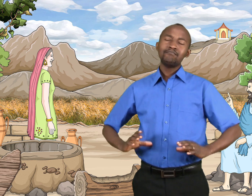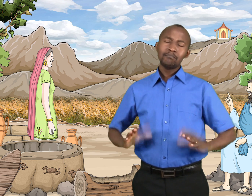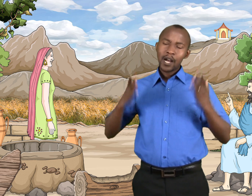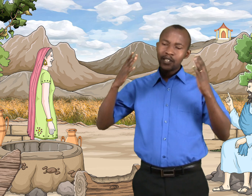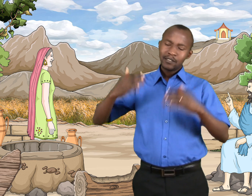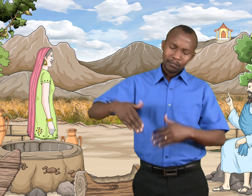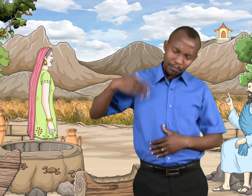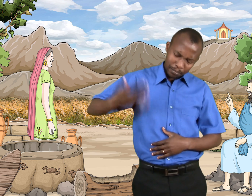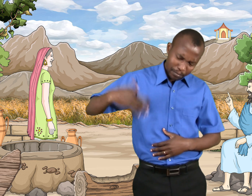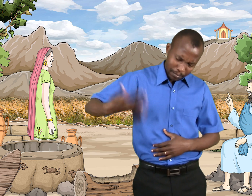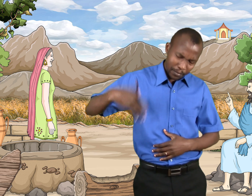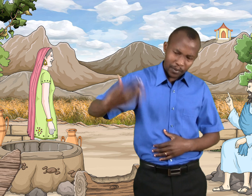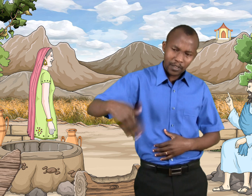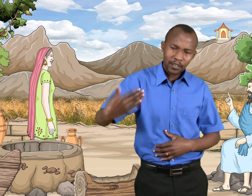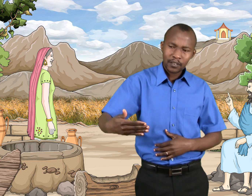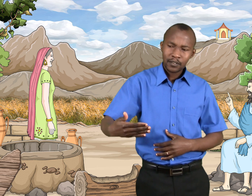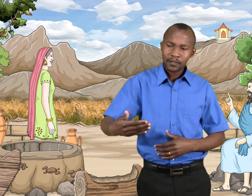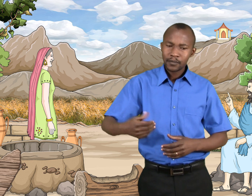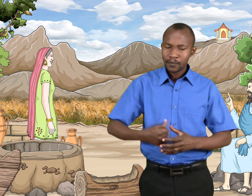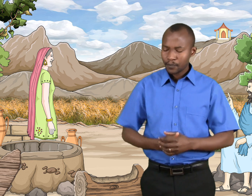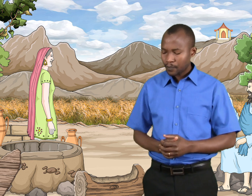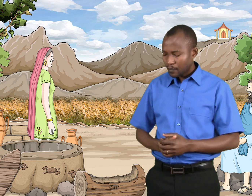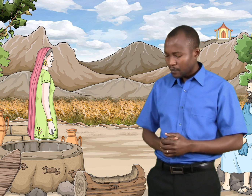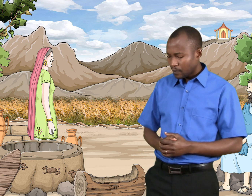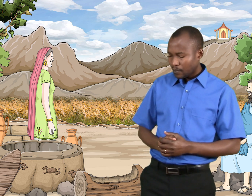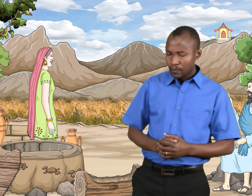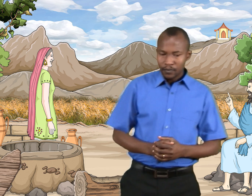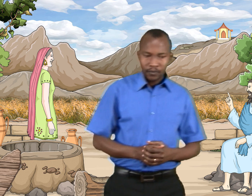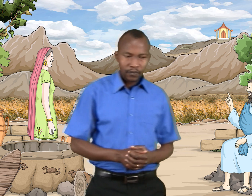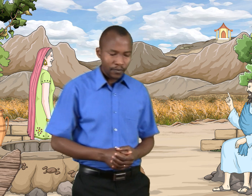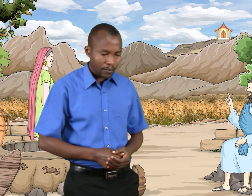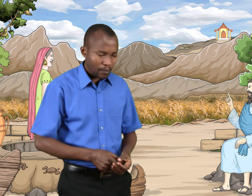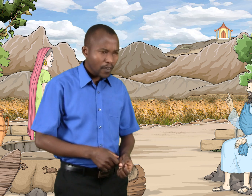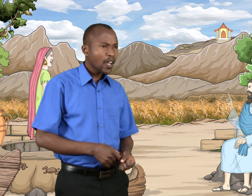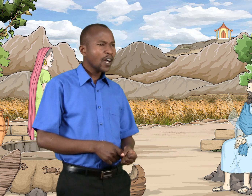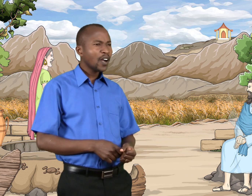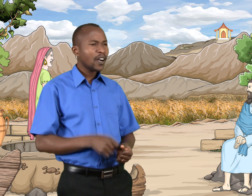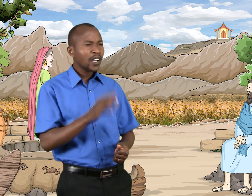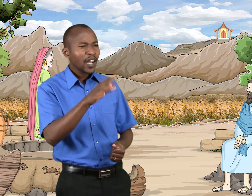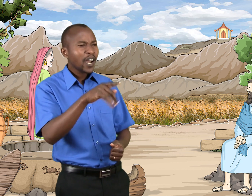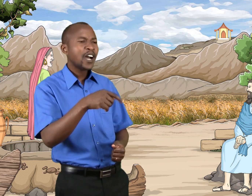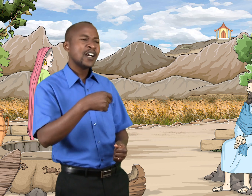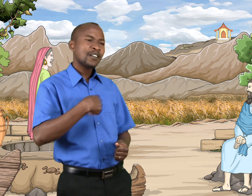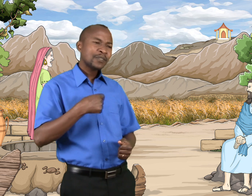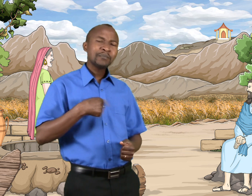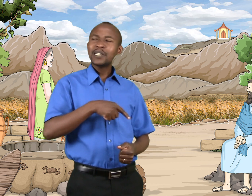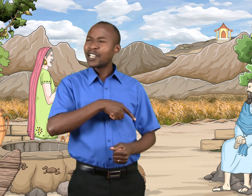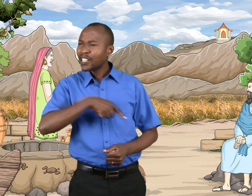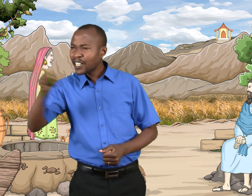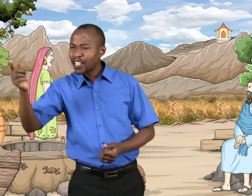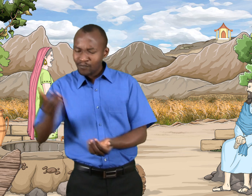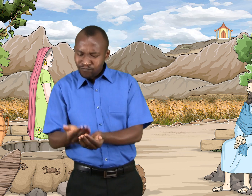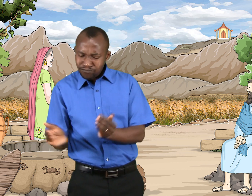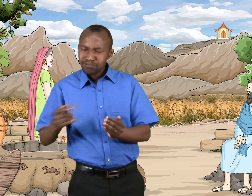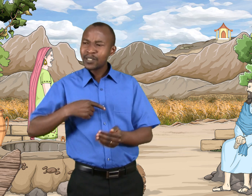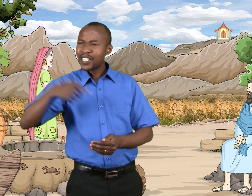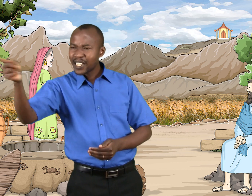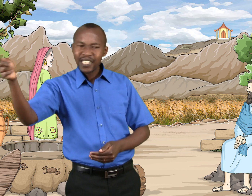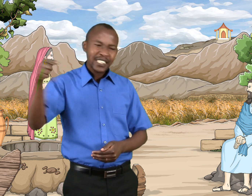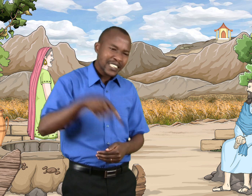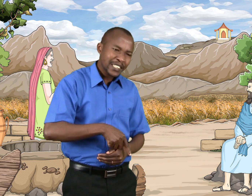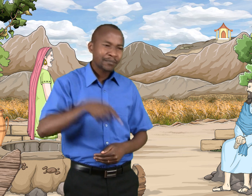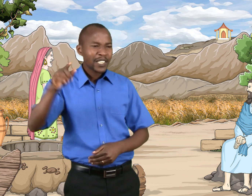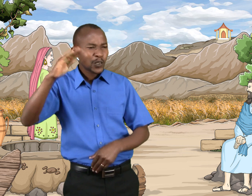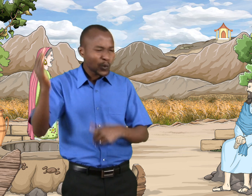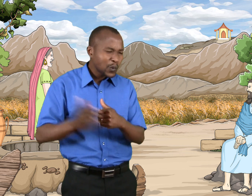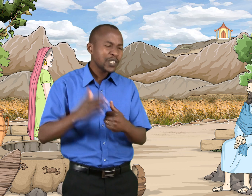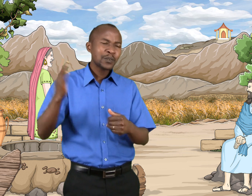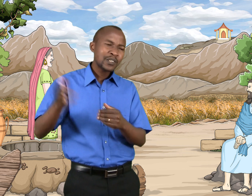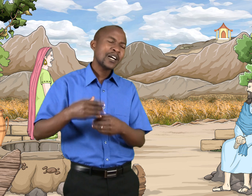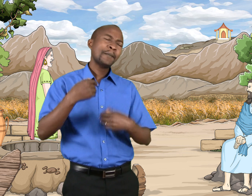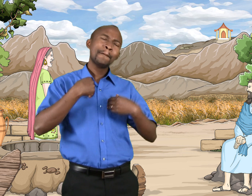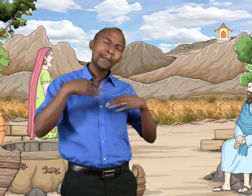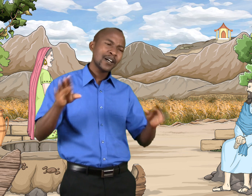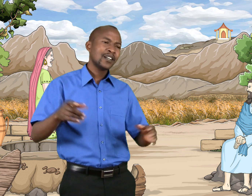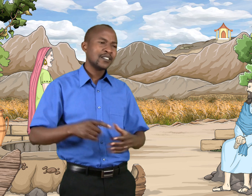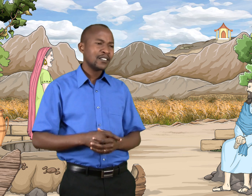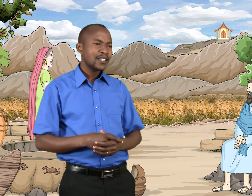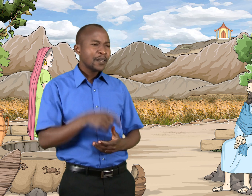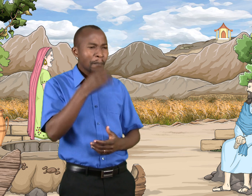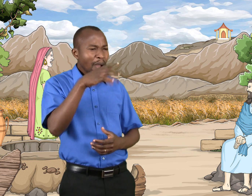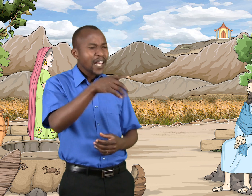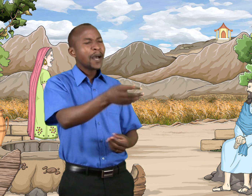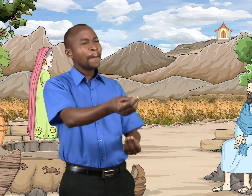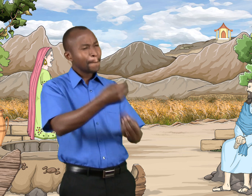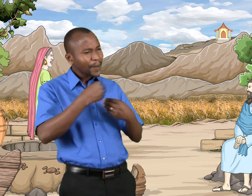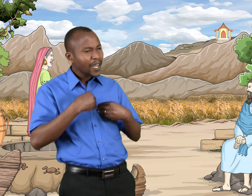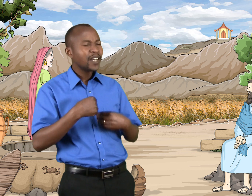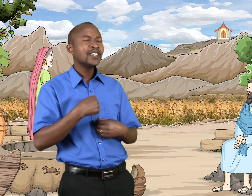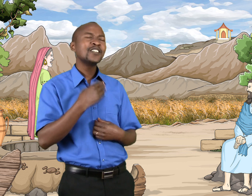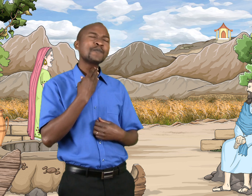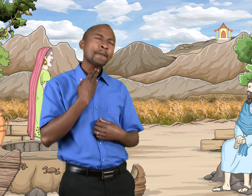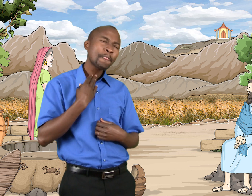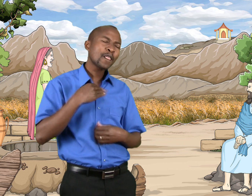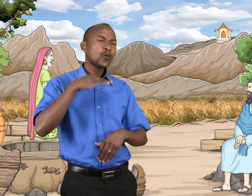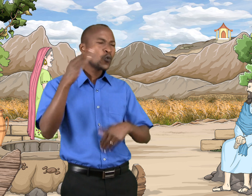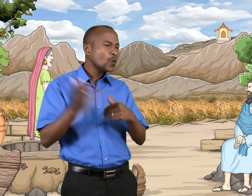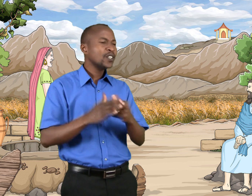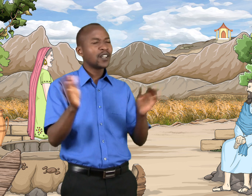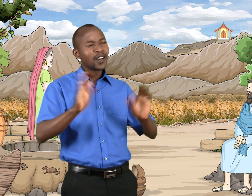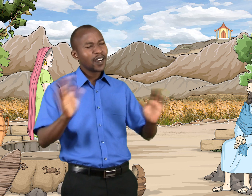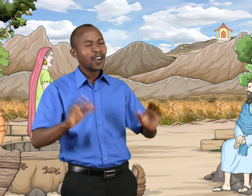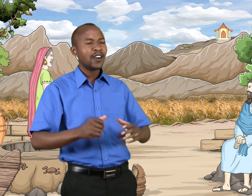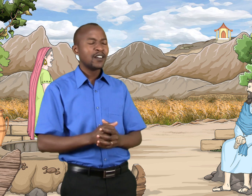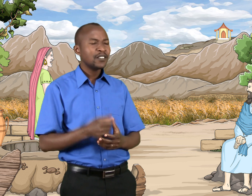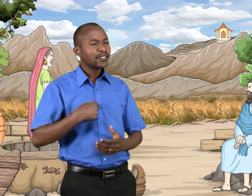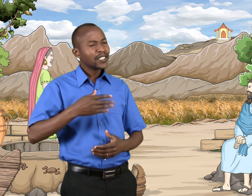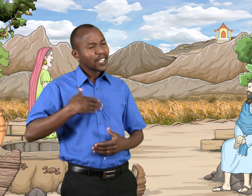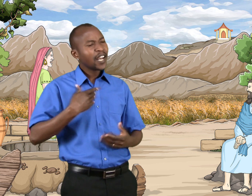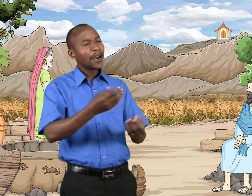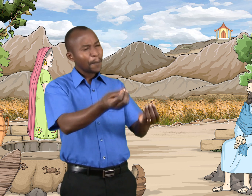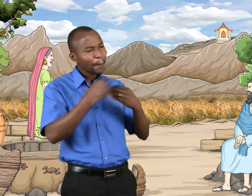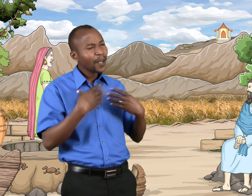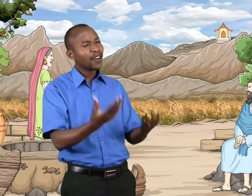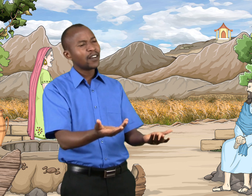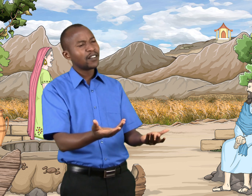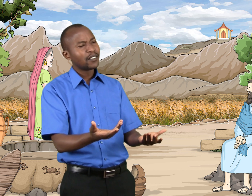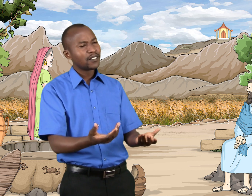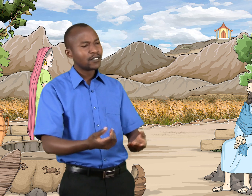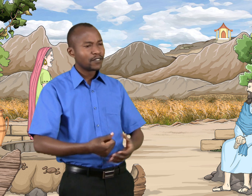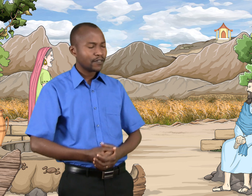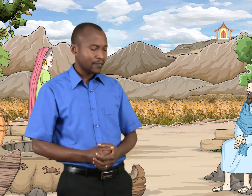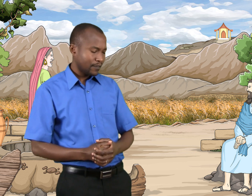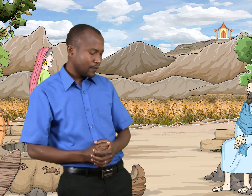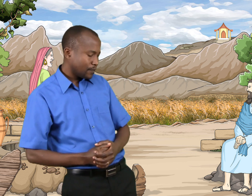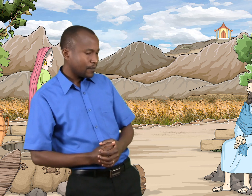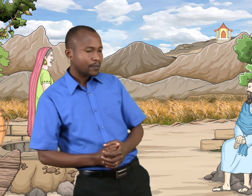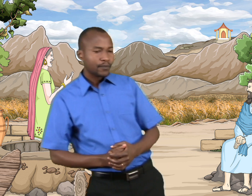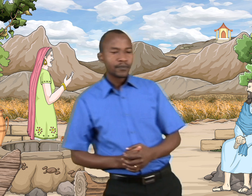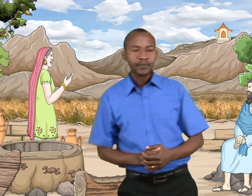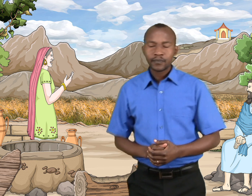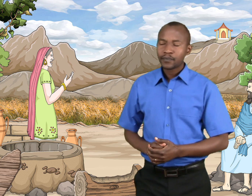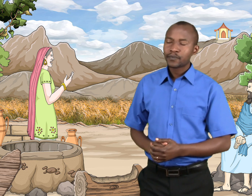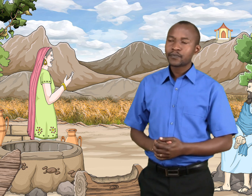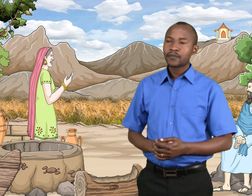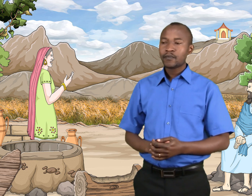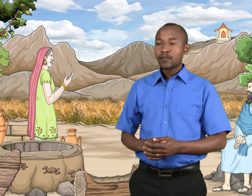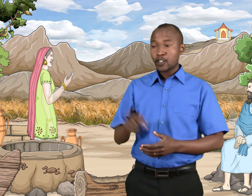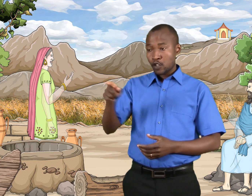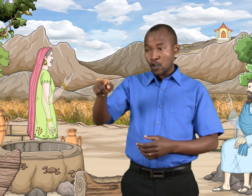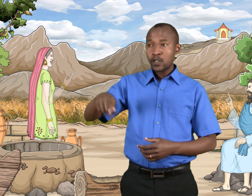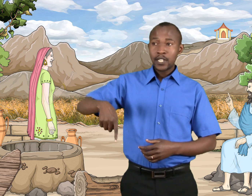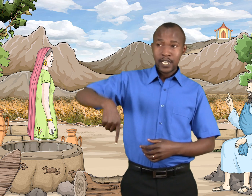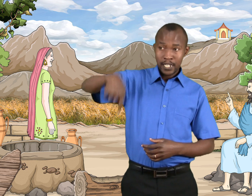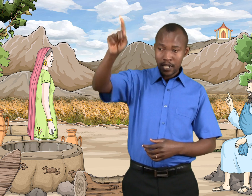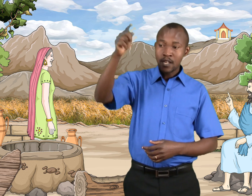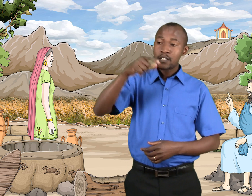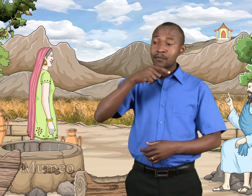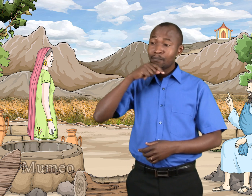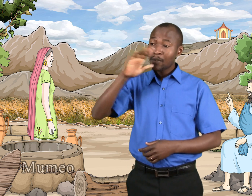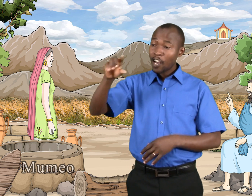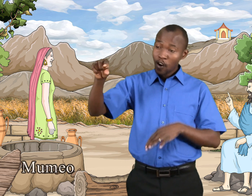The woman said to Him, “Sir, give me this water so that I will not get thirsty and have to keep coming here to draw water.”